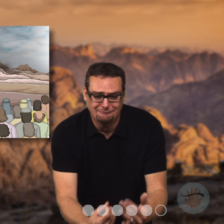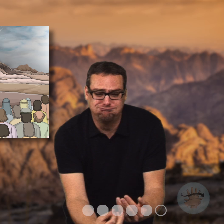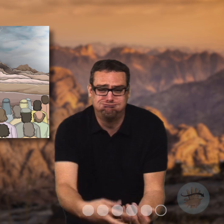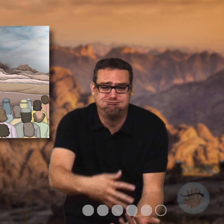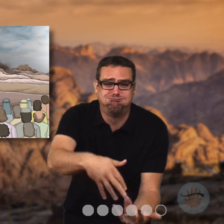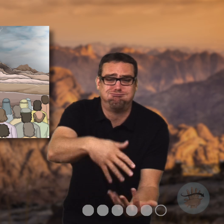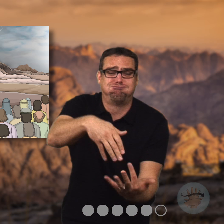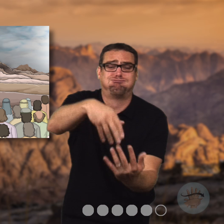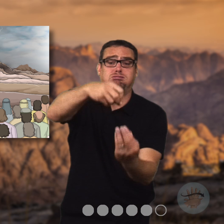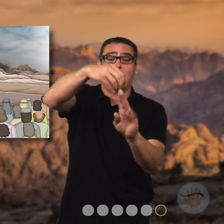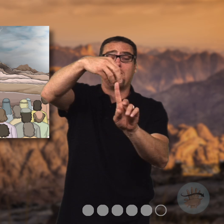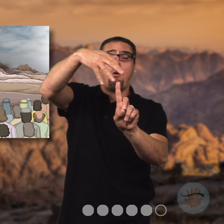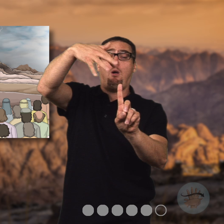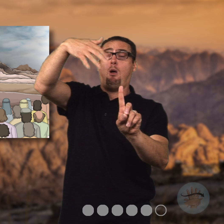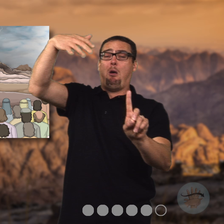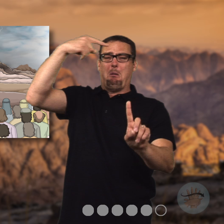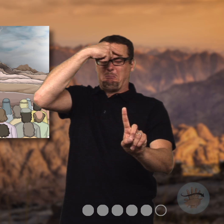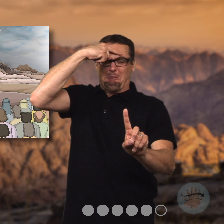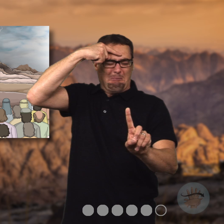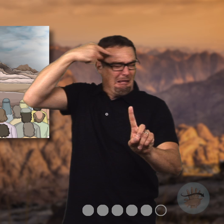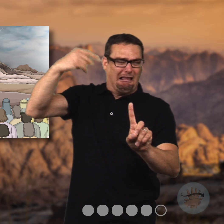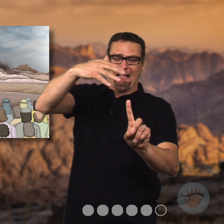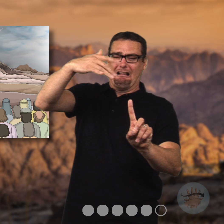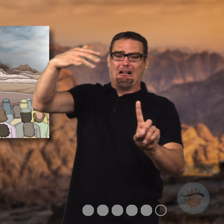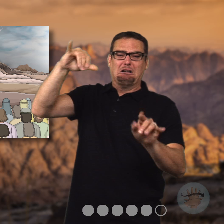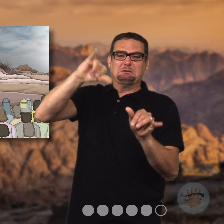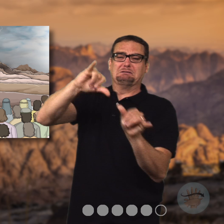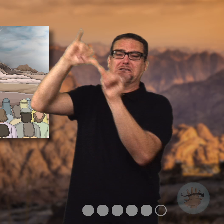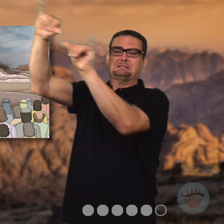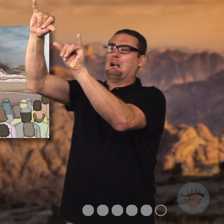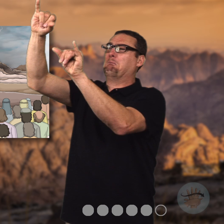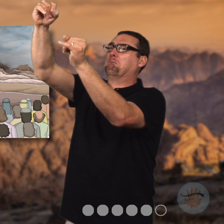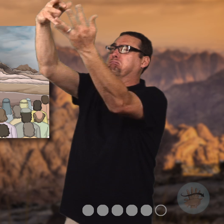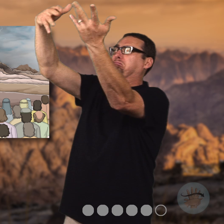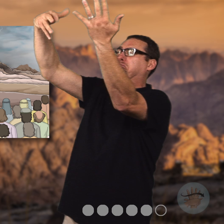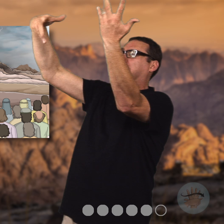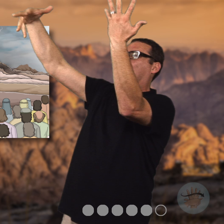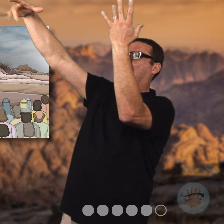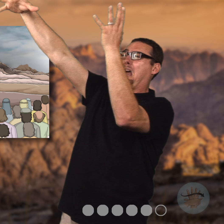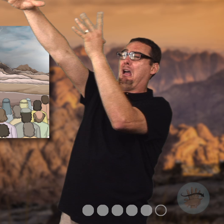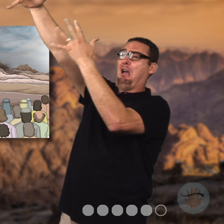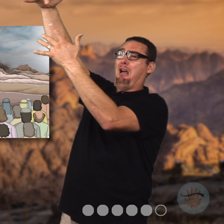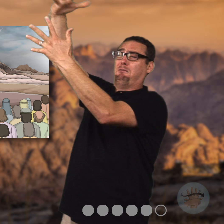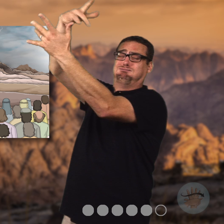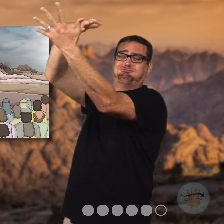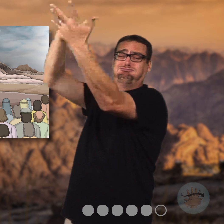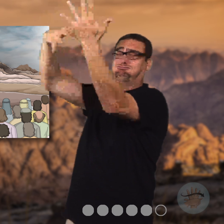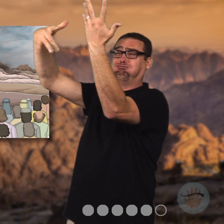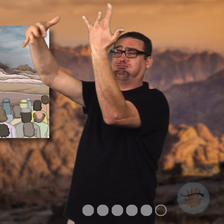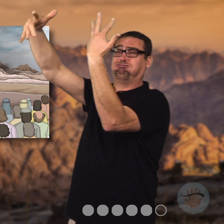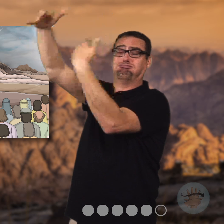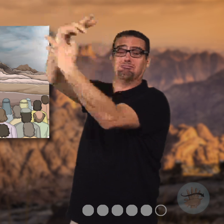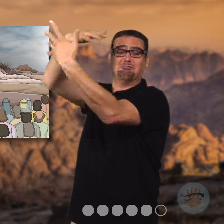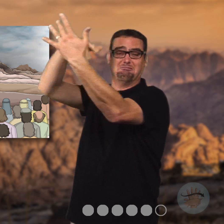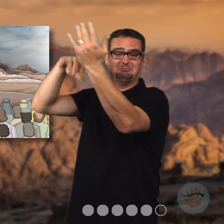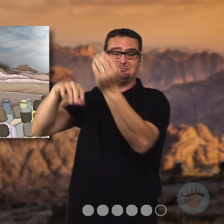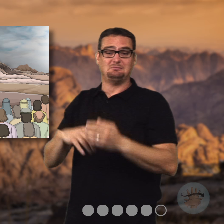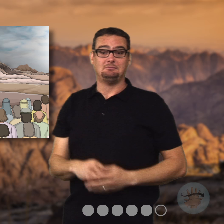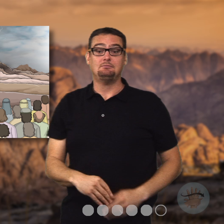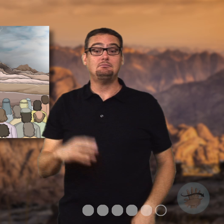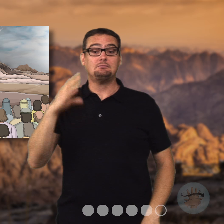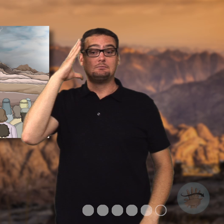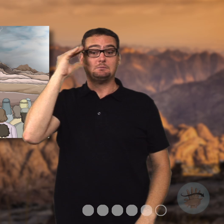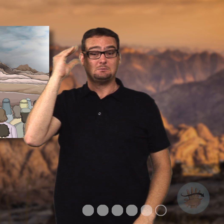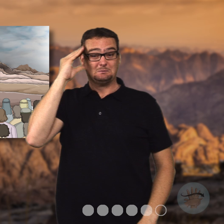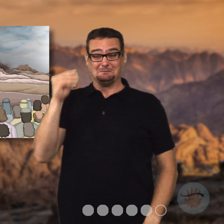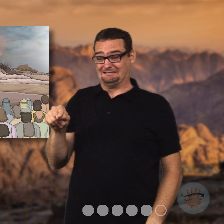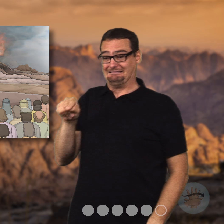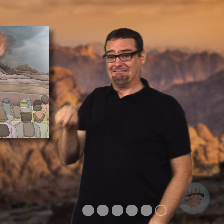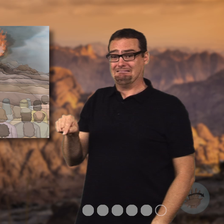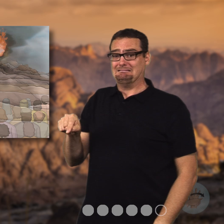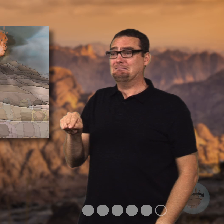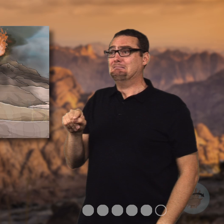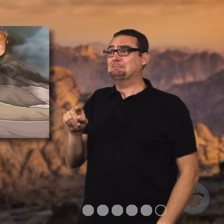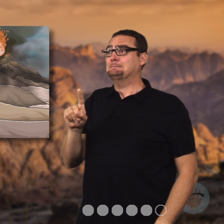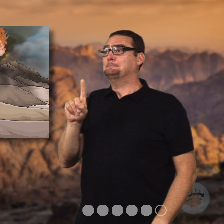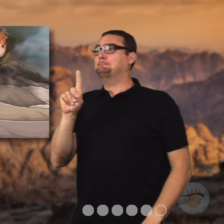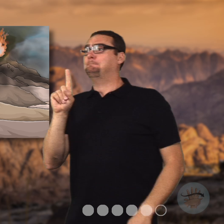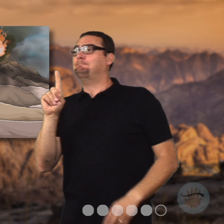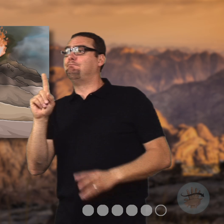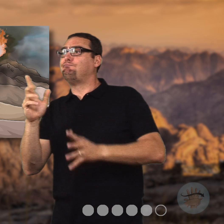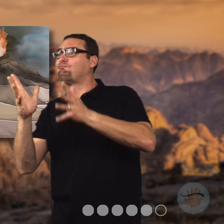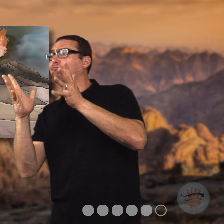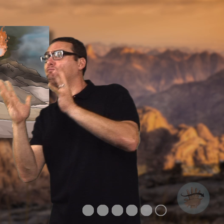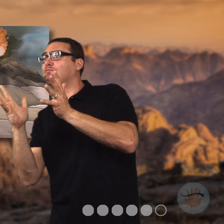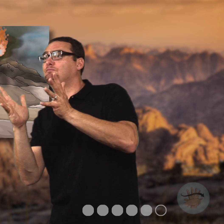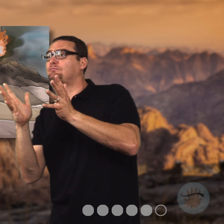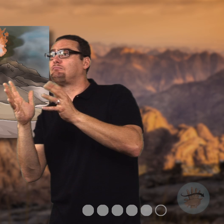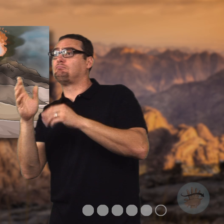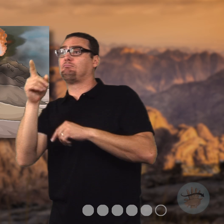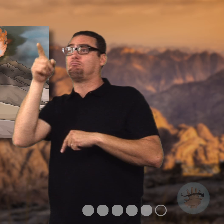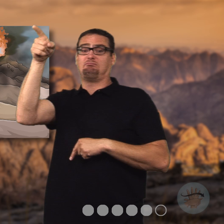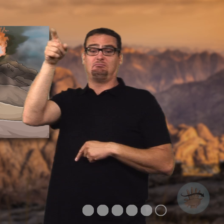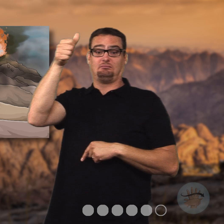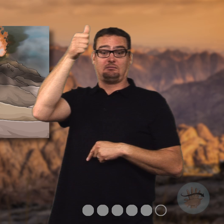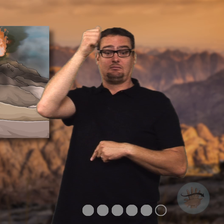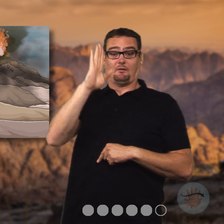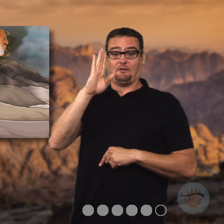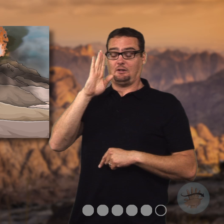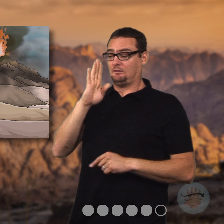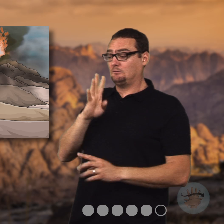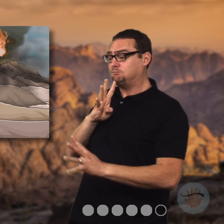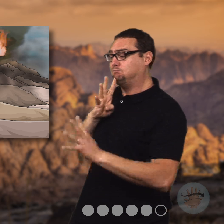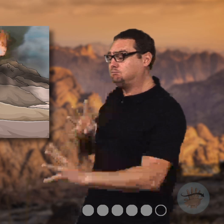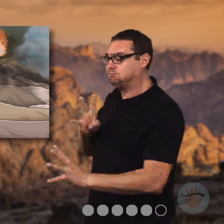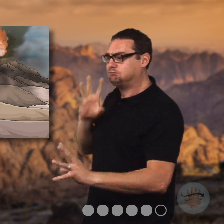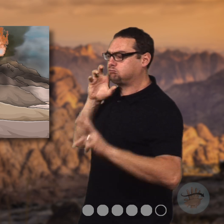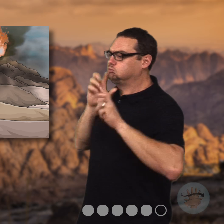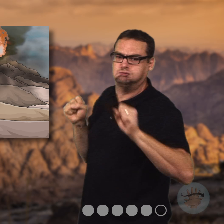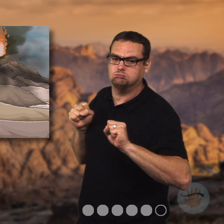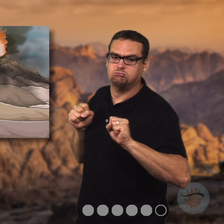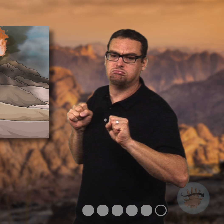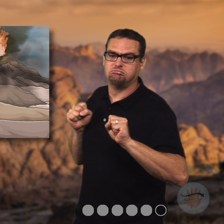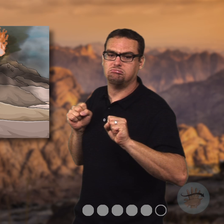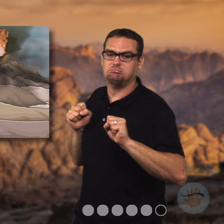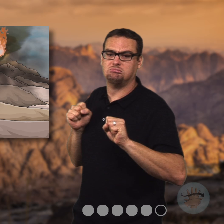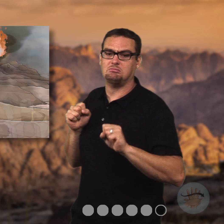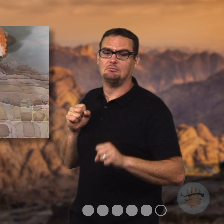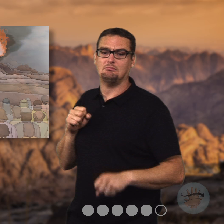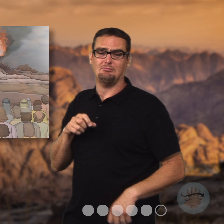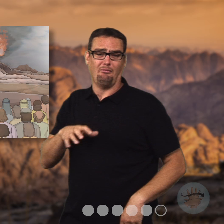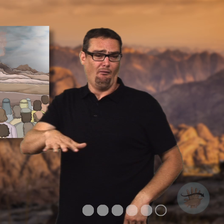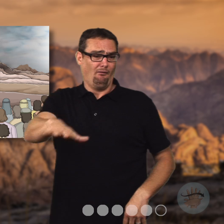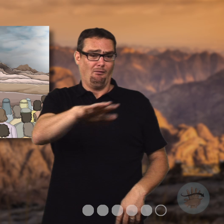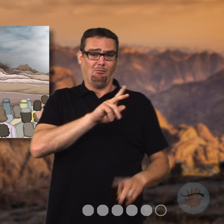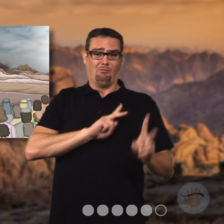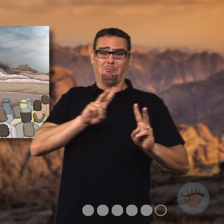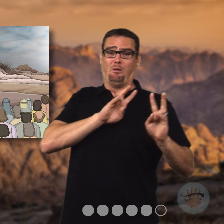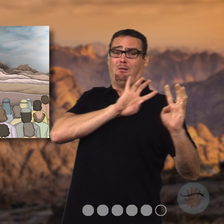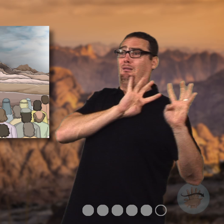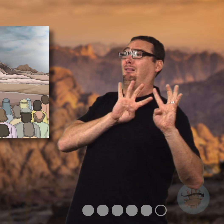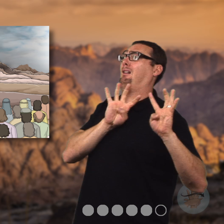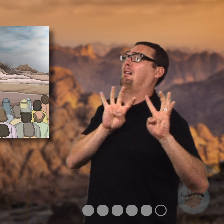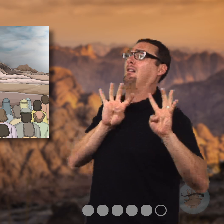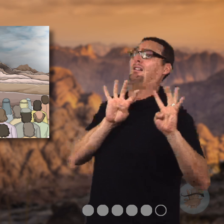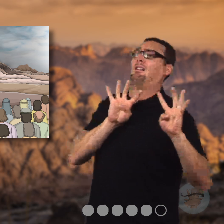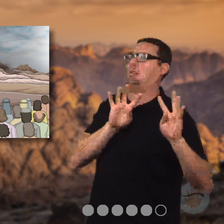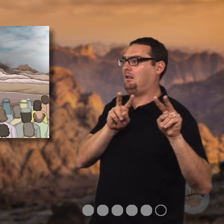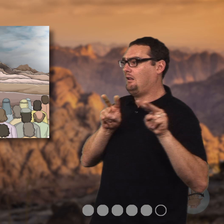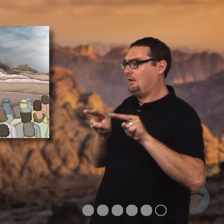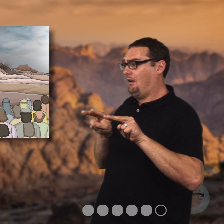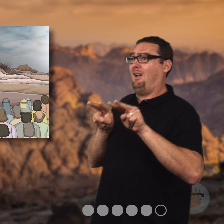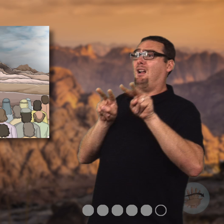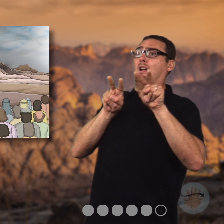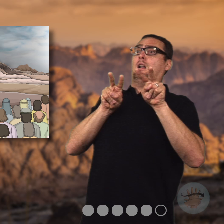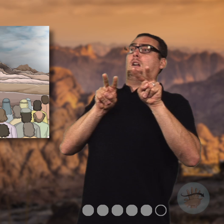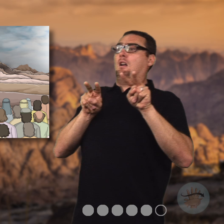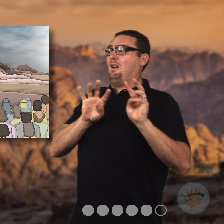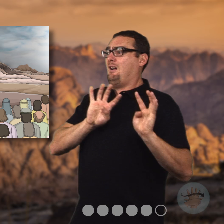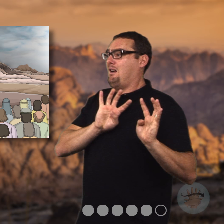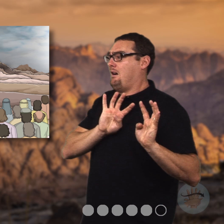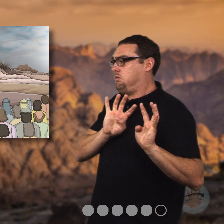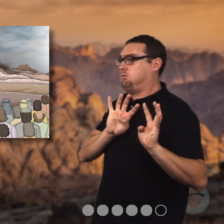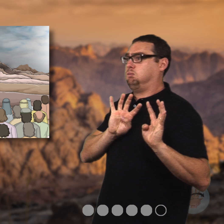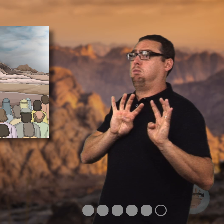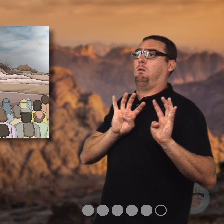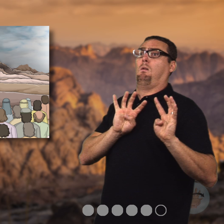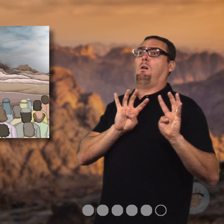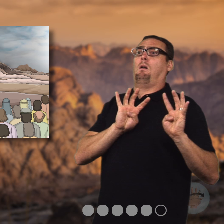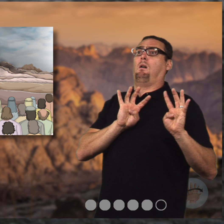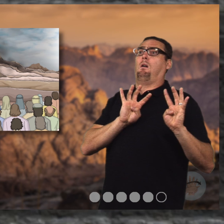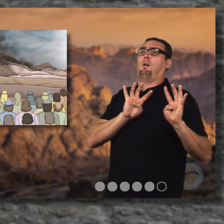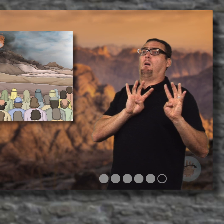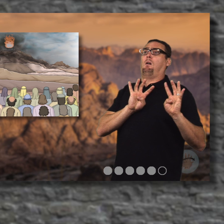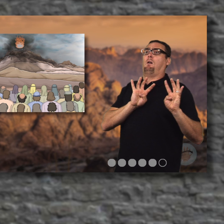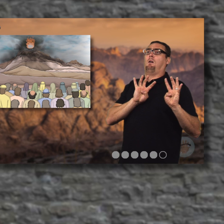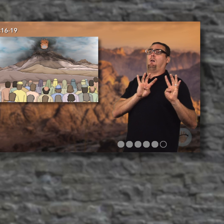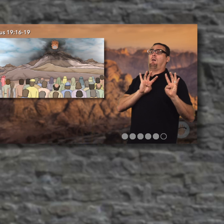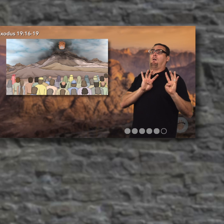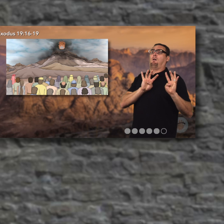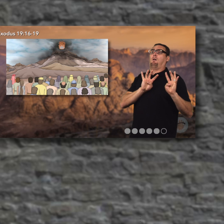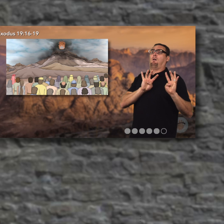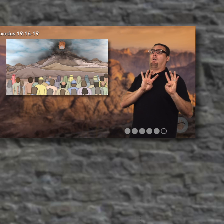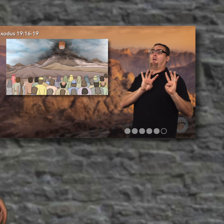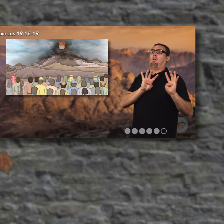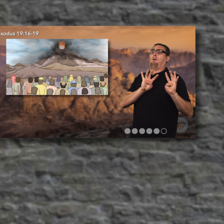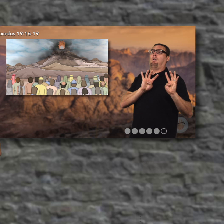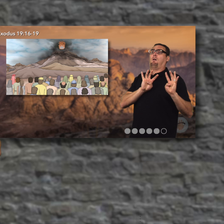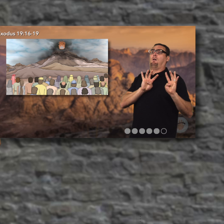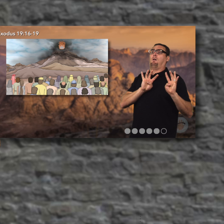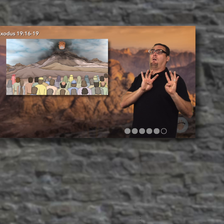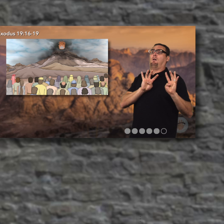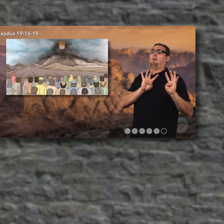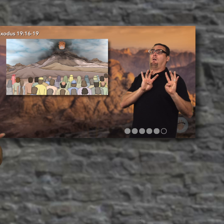And the smoke rose like the smoke of a furnace, and the whole mountain quaked violently.